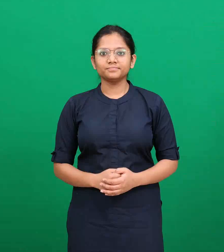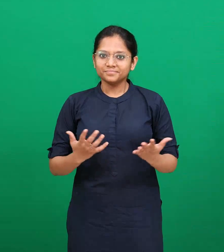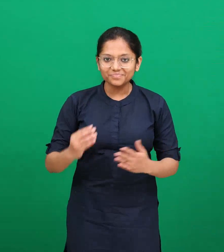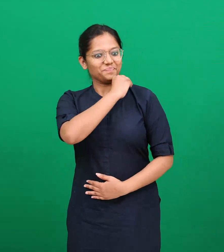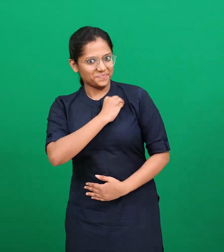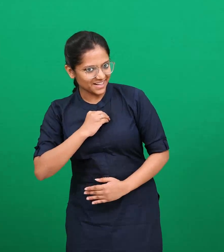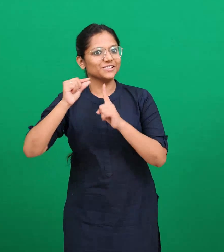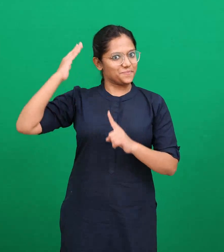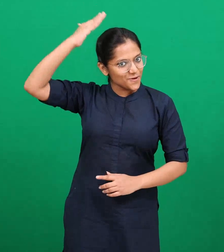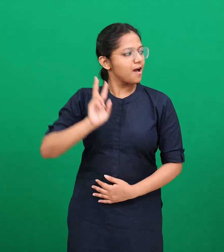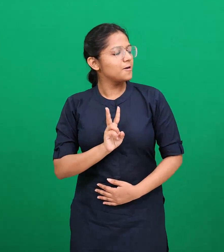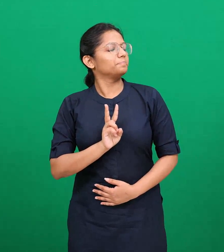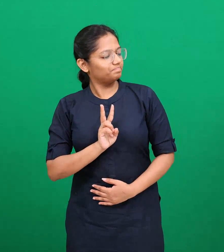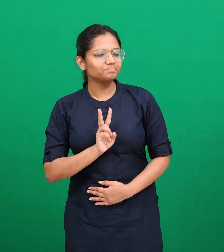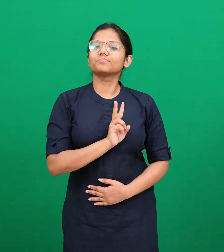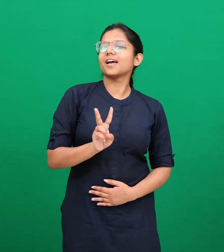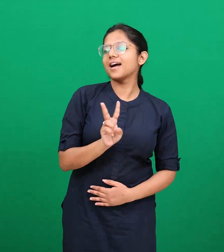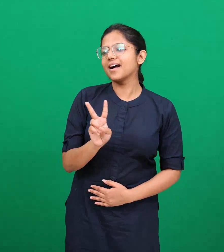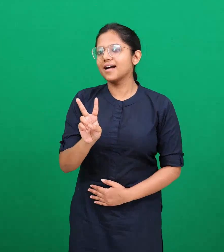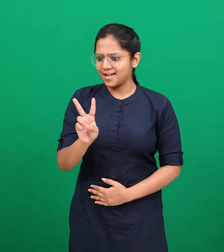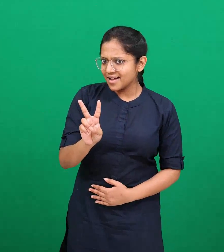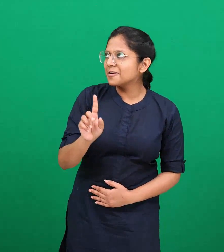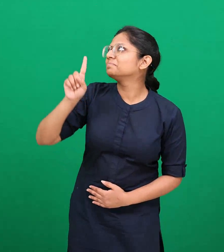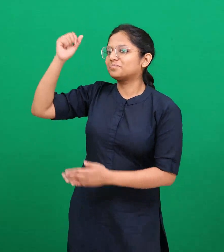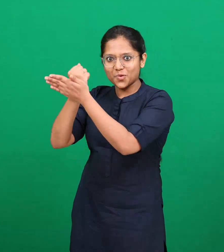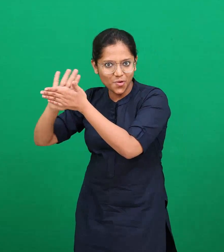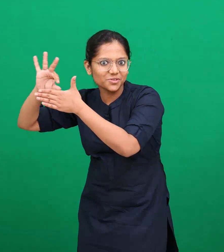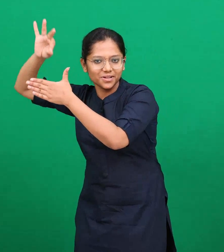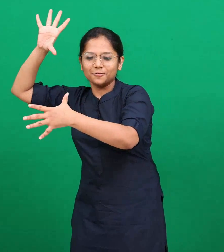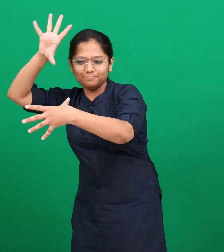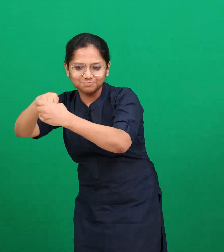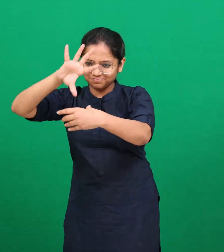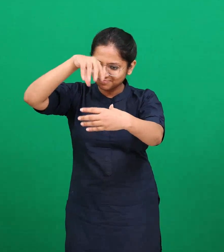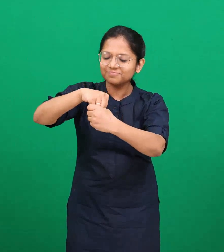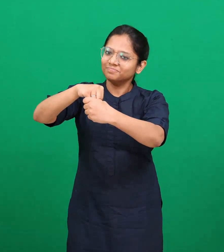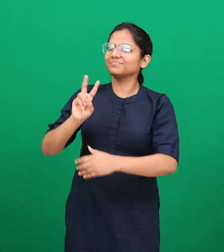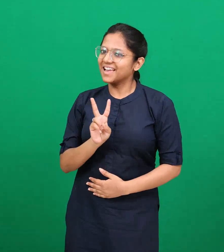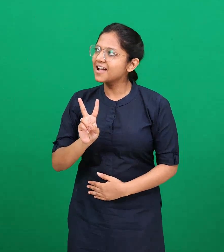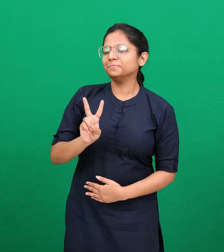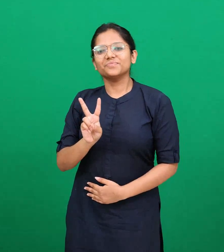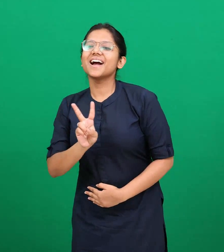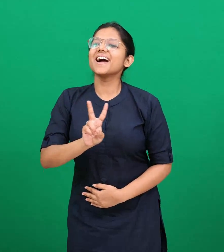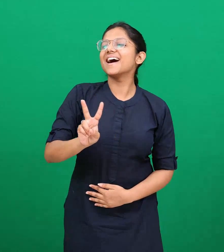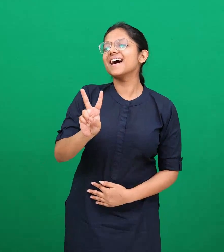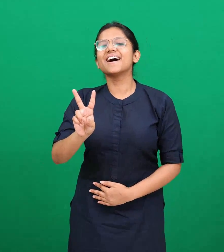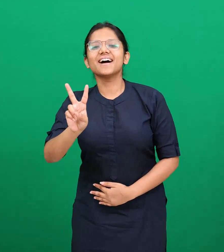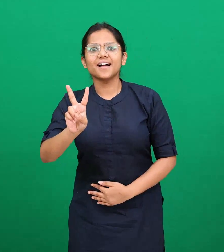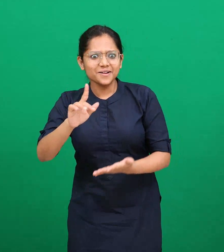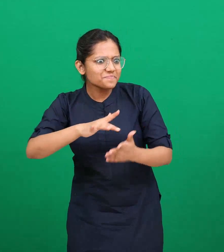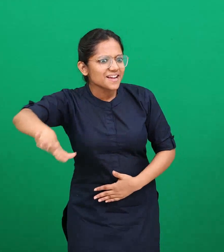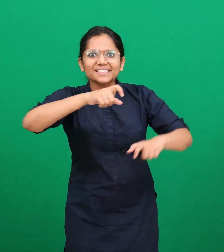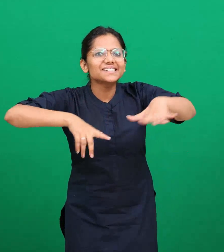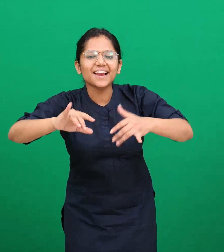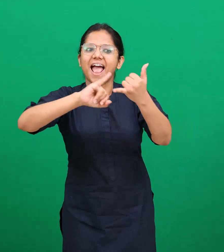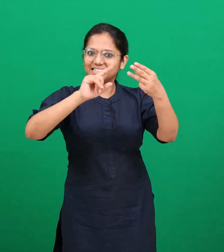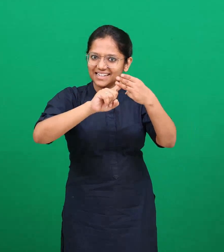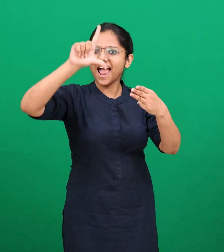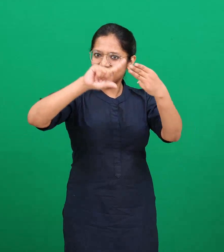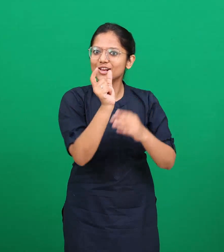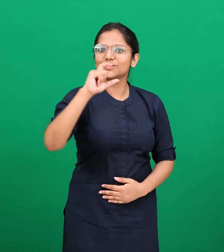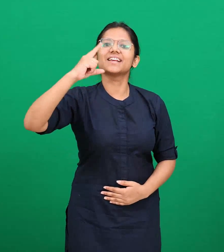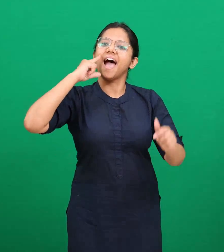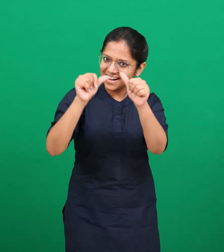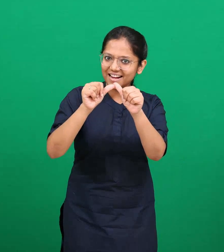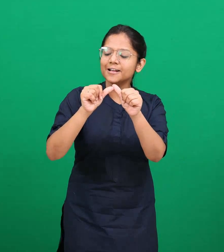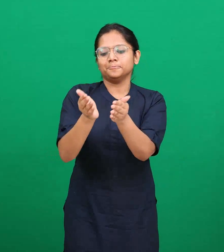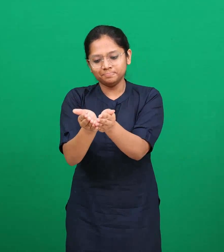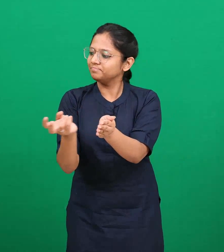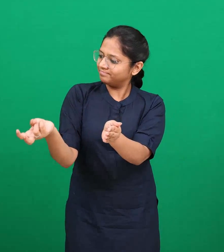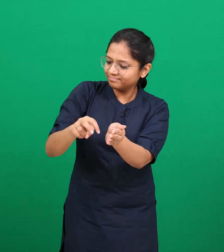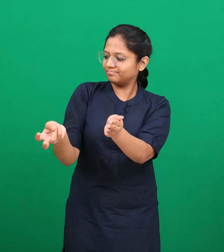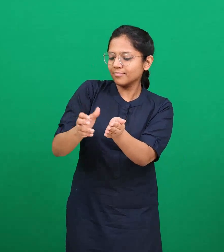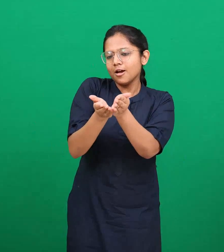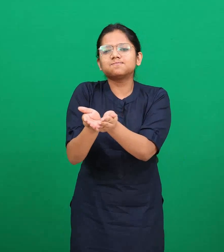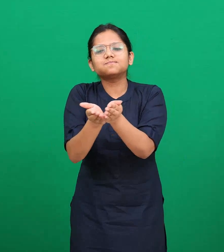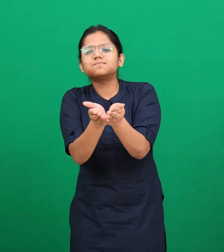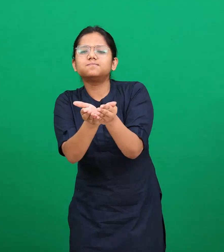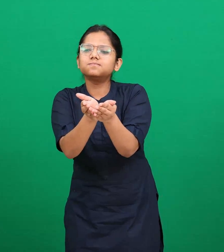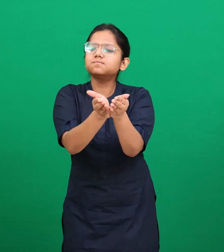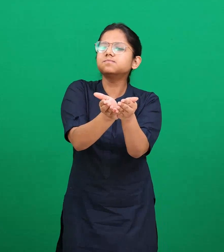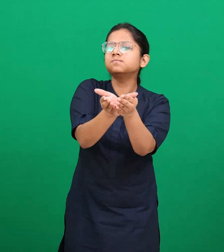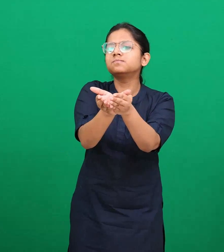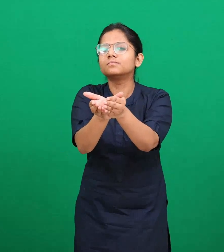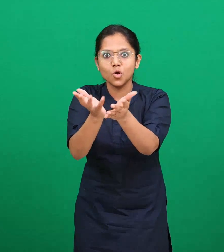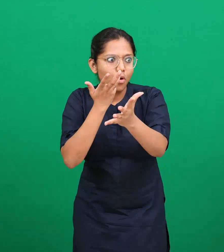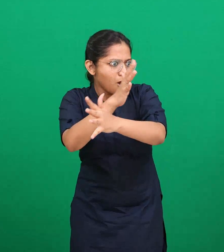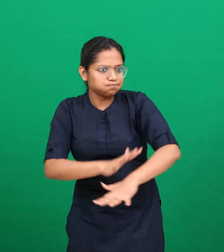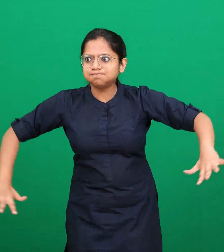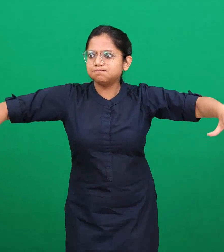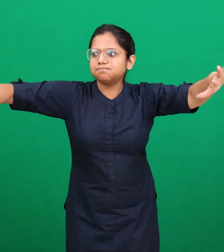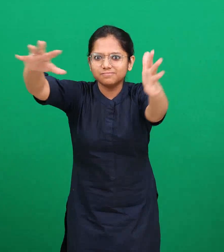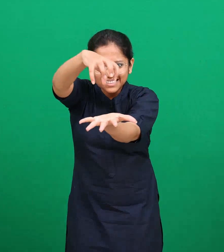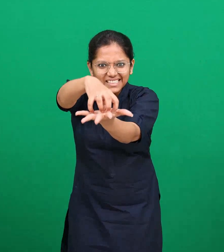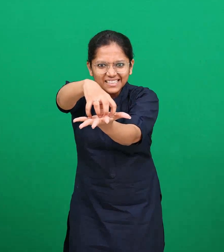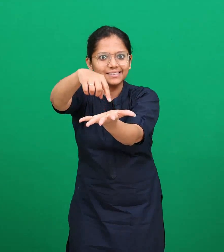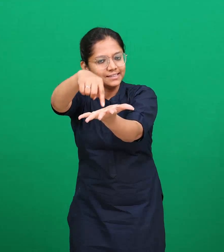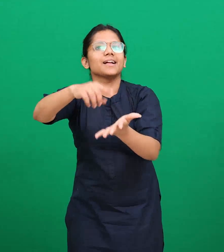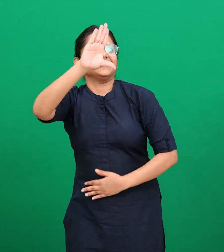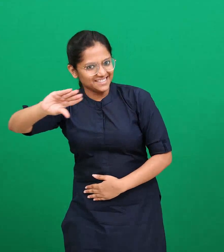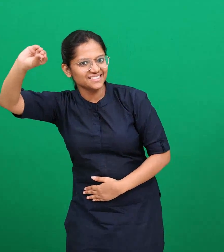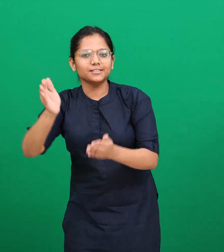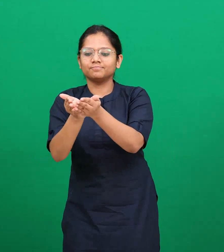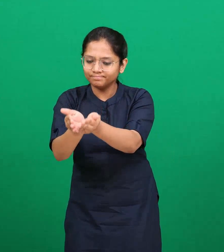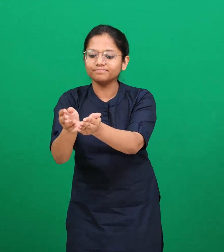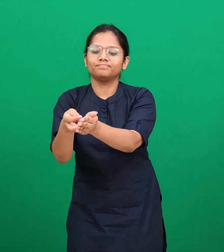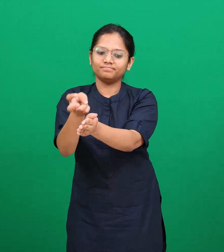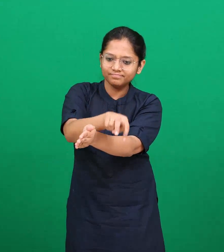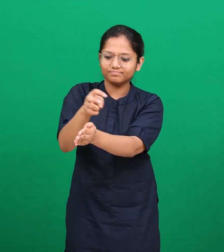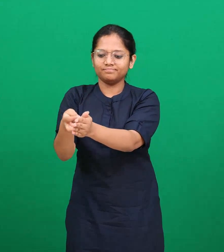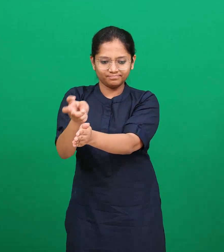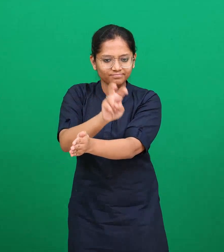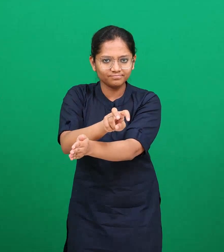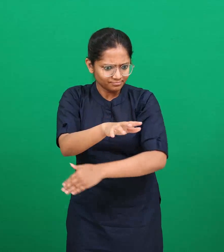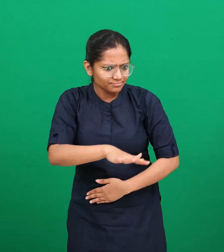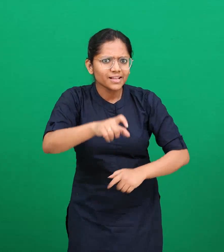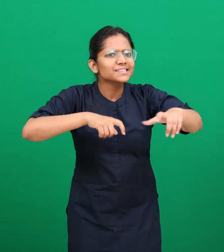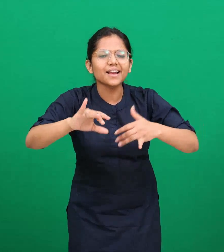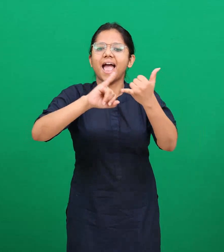So Barnabas and Saul, sent forth by the Holy Spirit, went down to Seleucia and sailed from there to Cyprus.